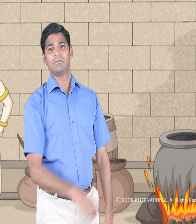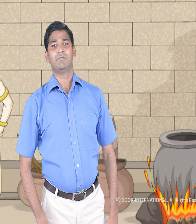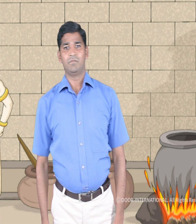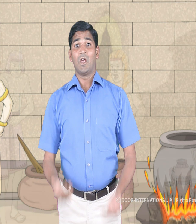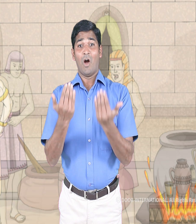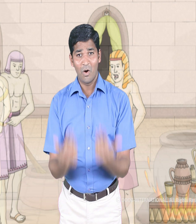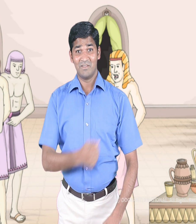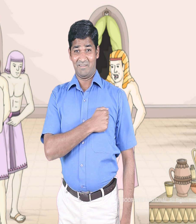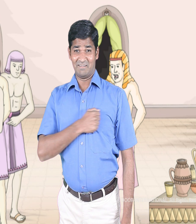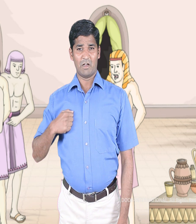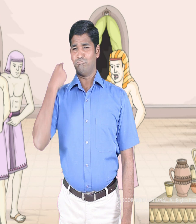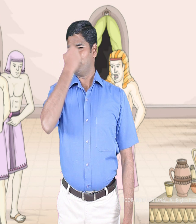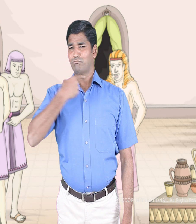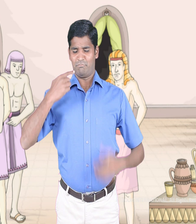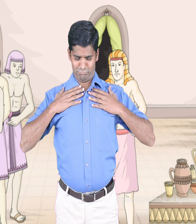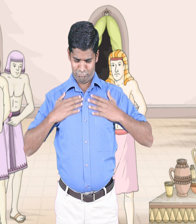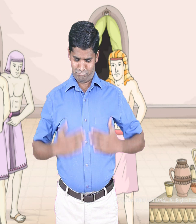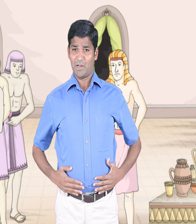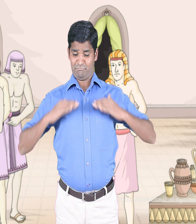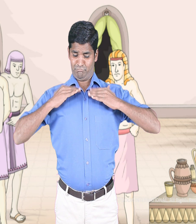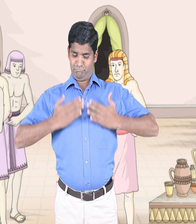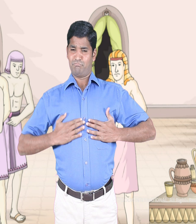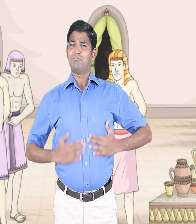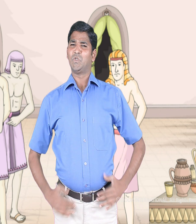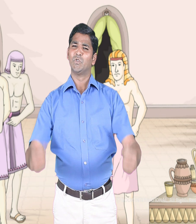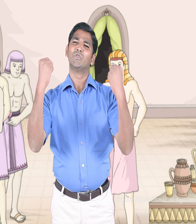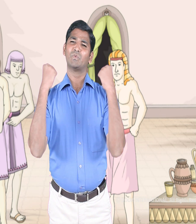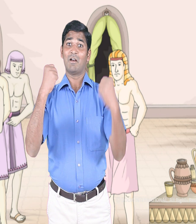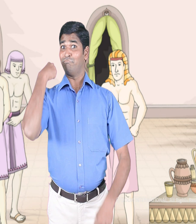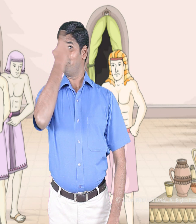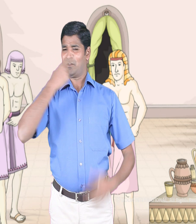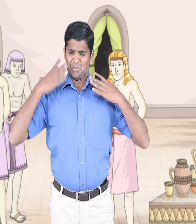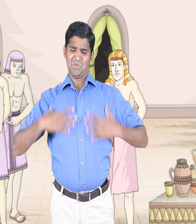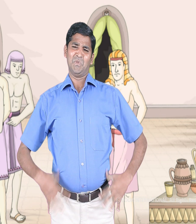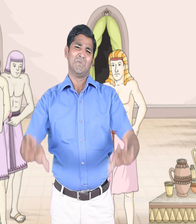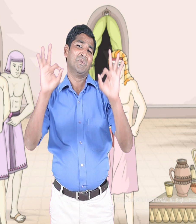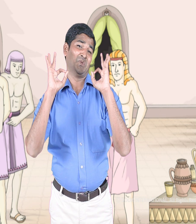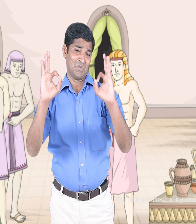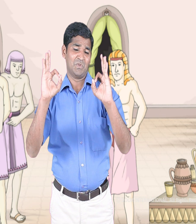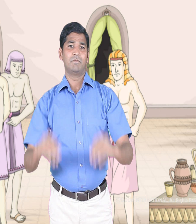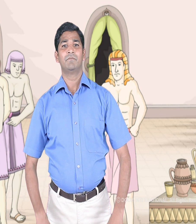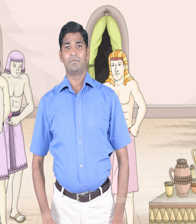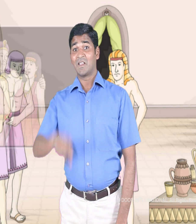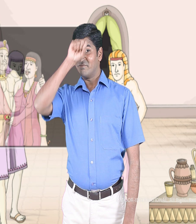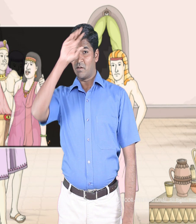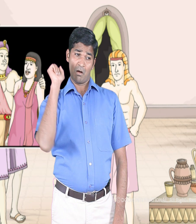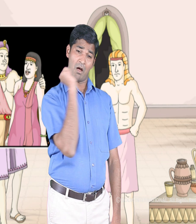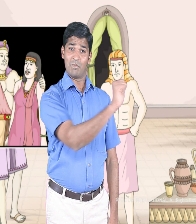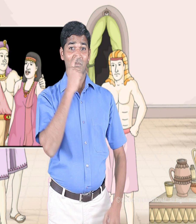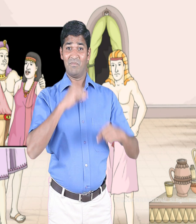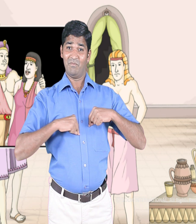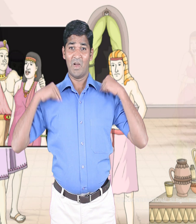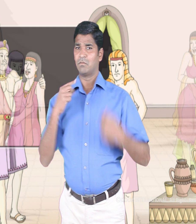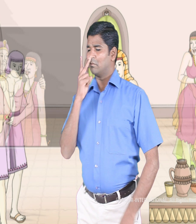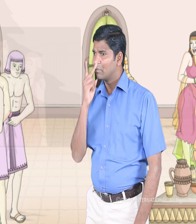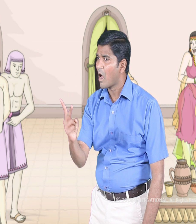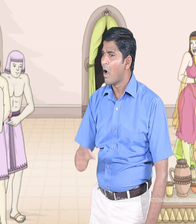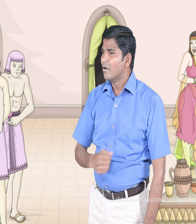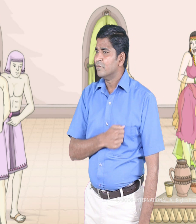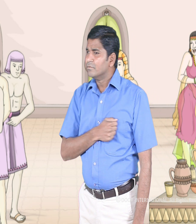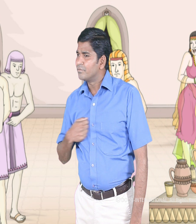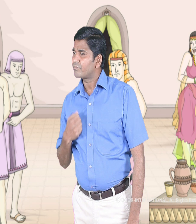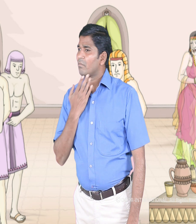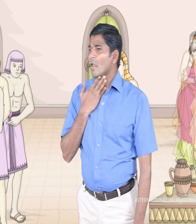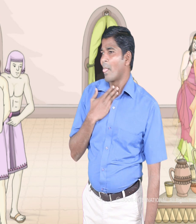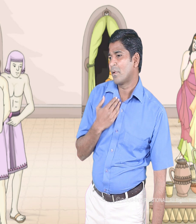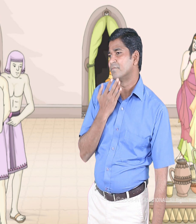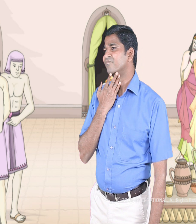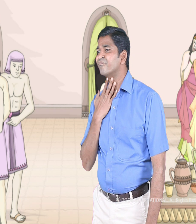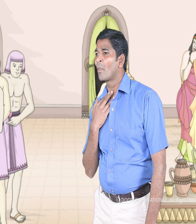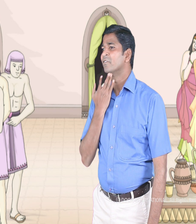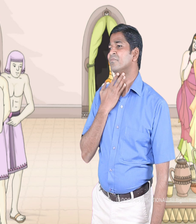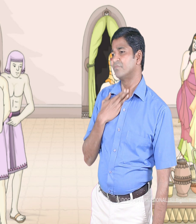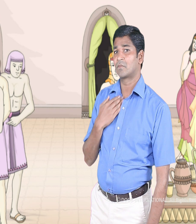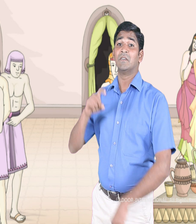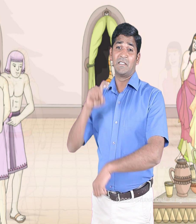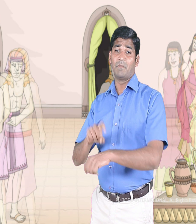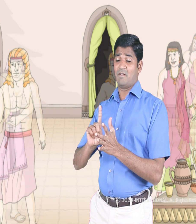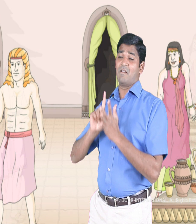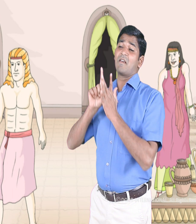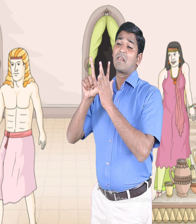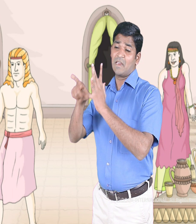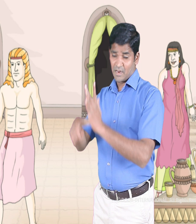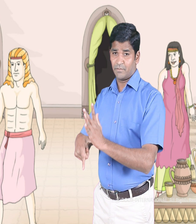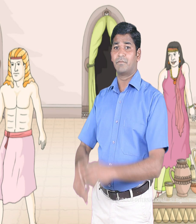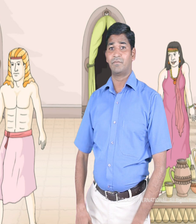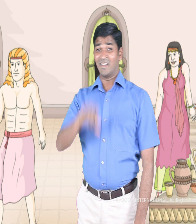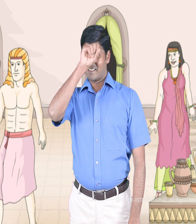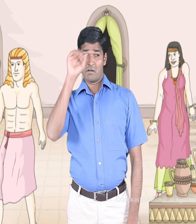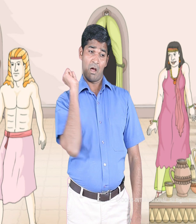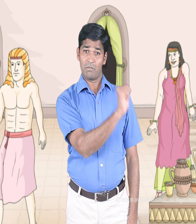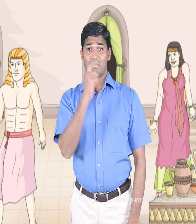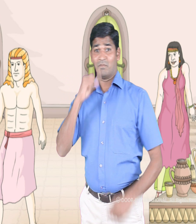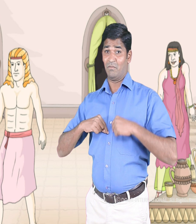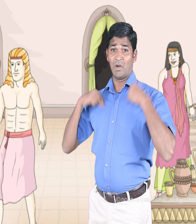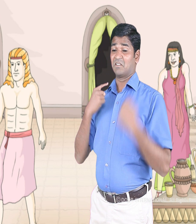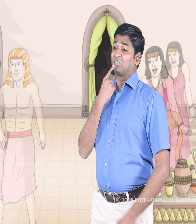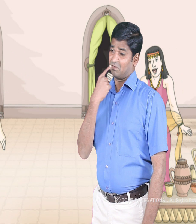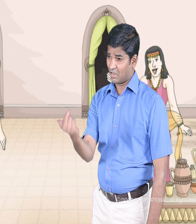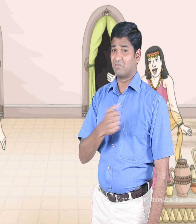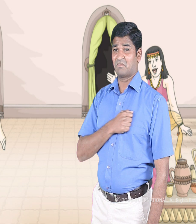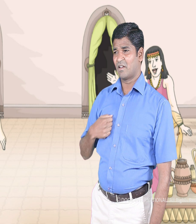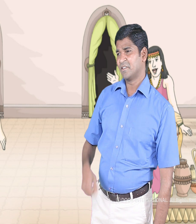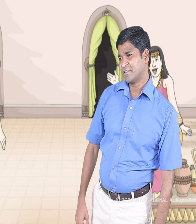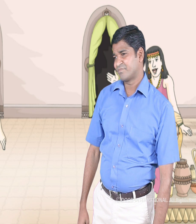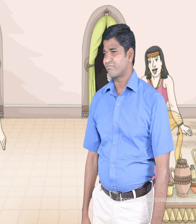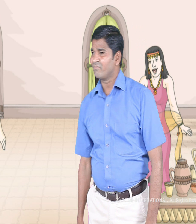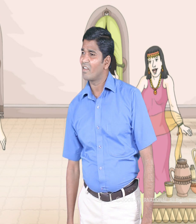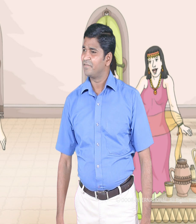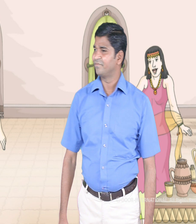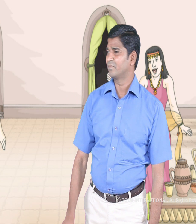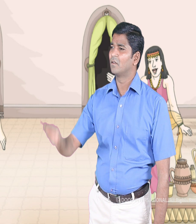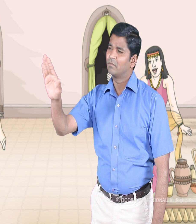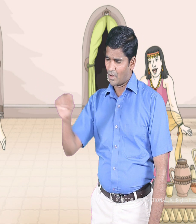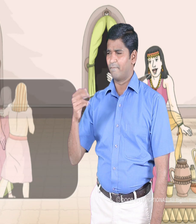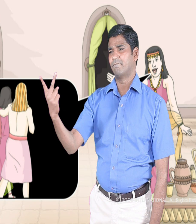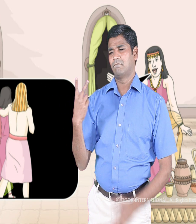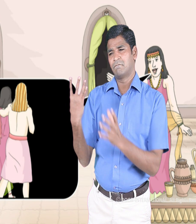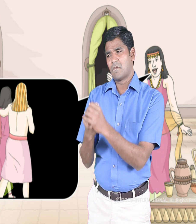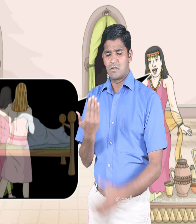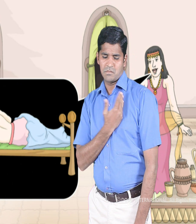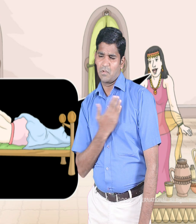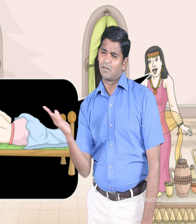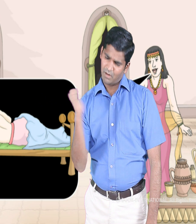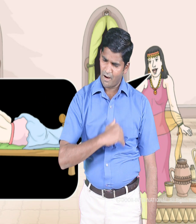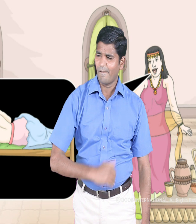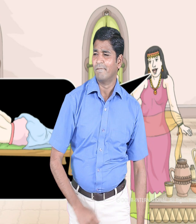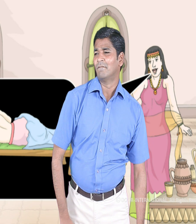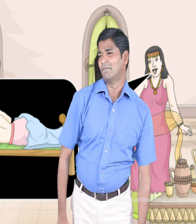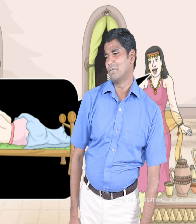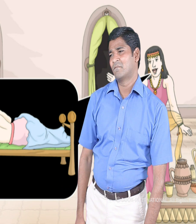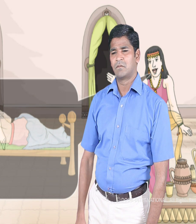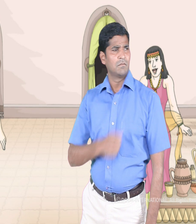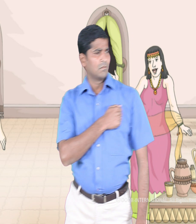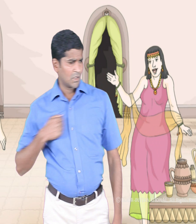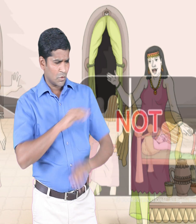Now Joseph was well-built and handsome, and after some time his master’s wife cast her eyes upon Joseph and said, “Sleep with me.”